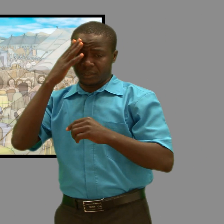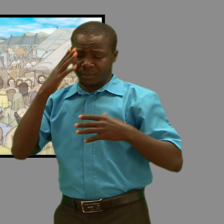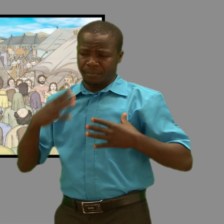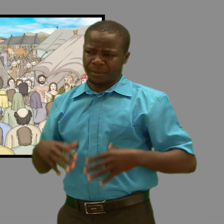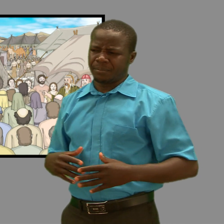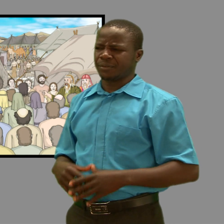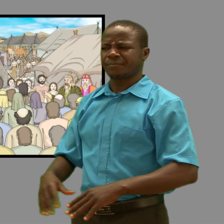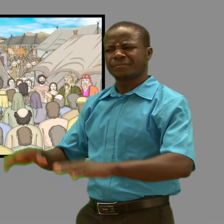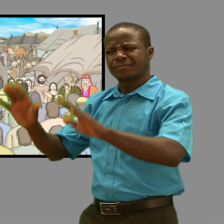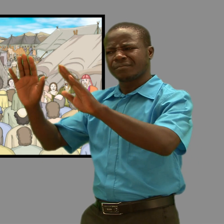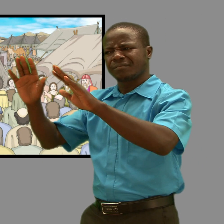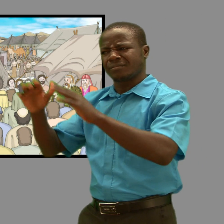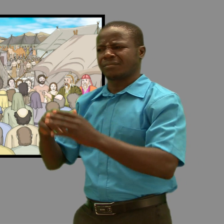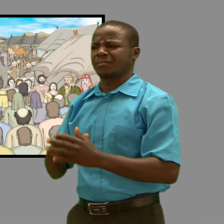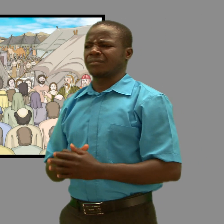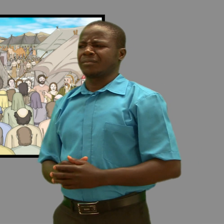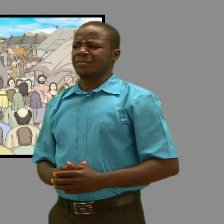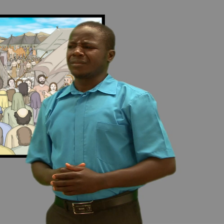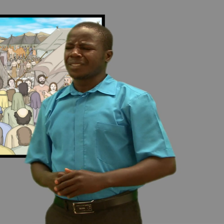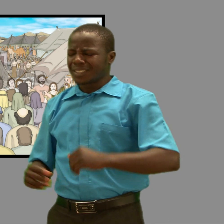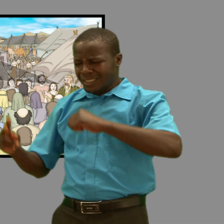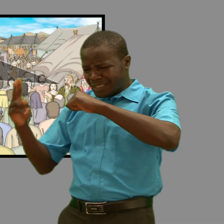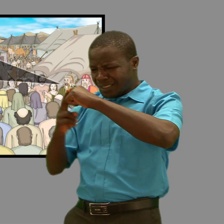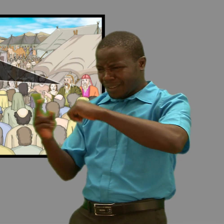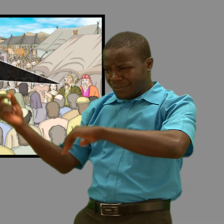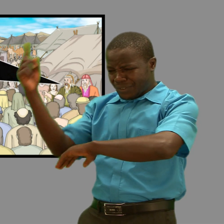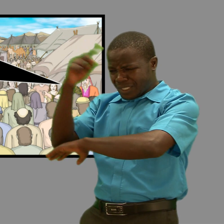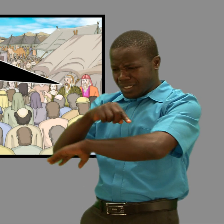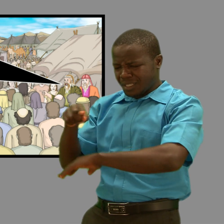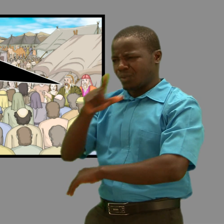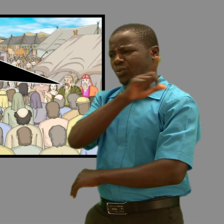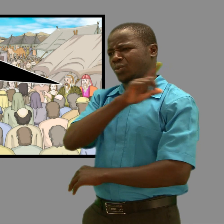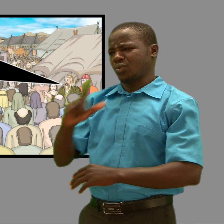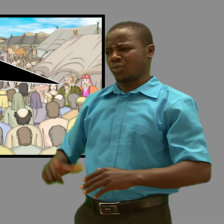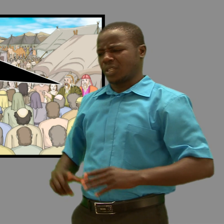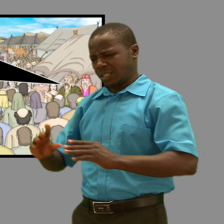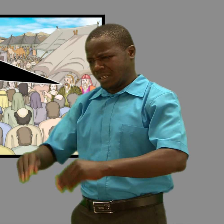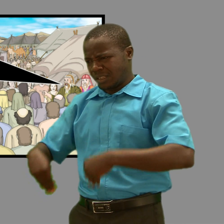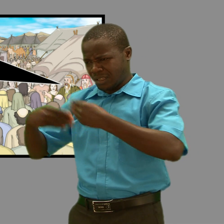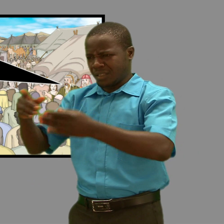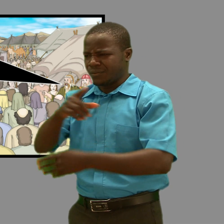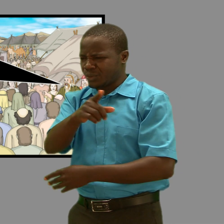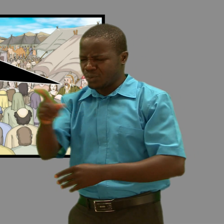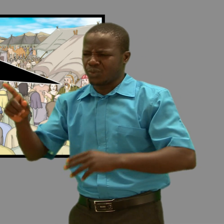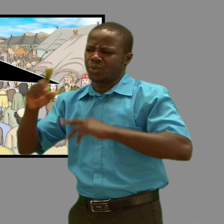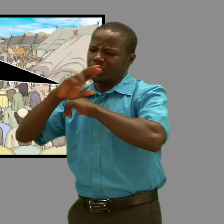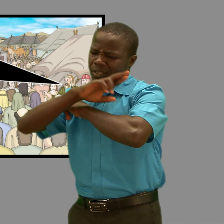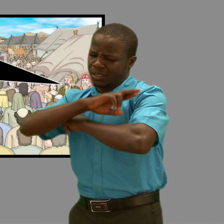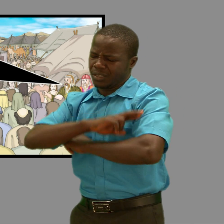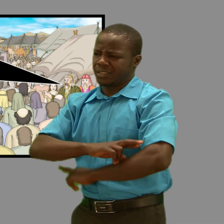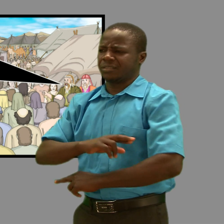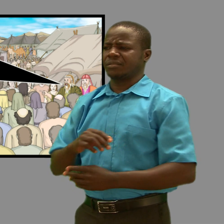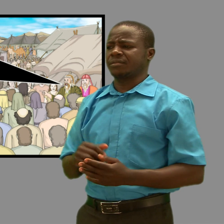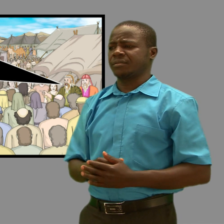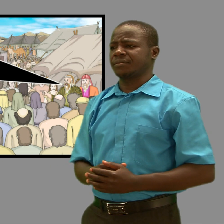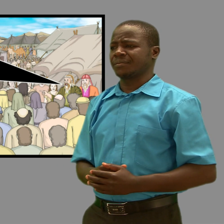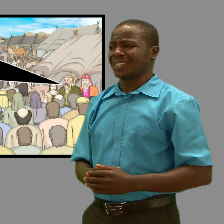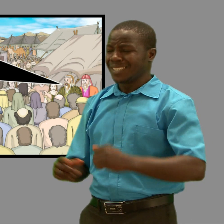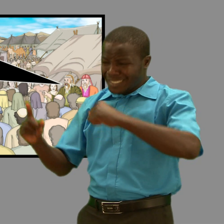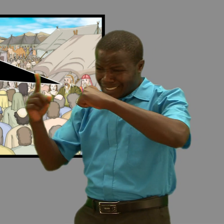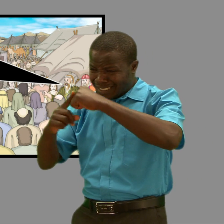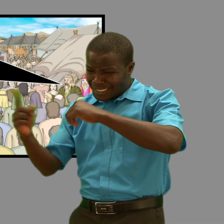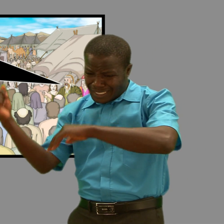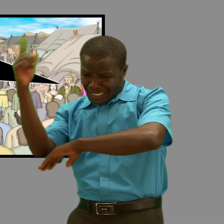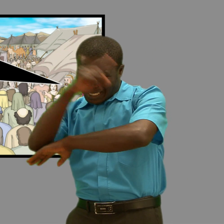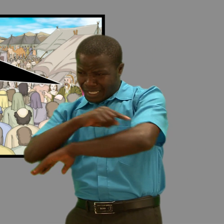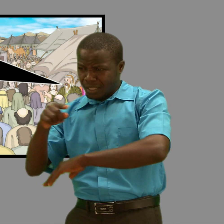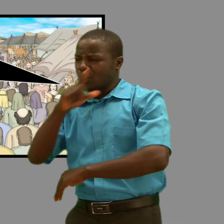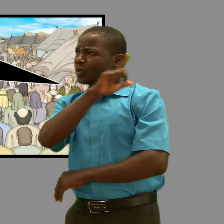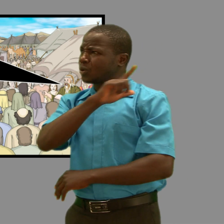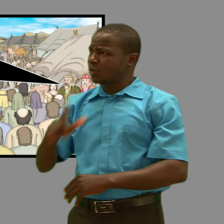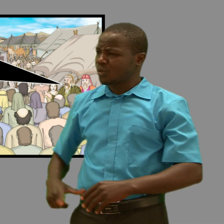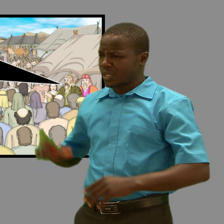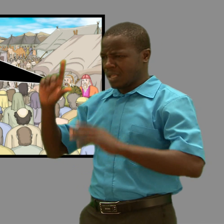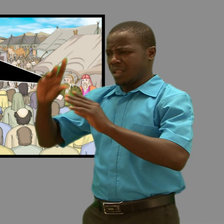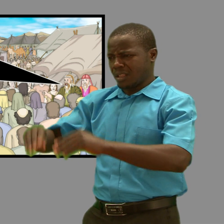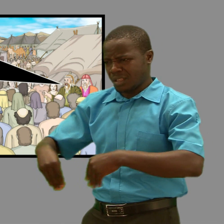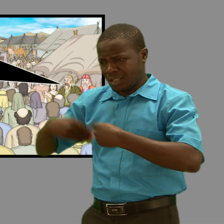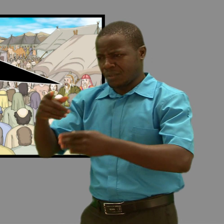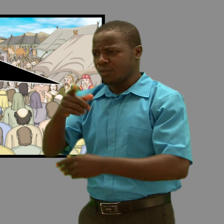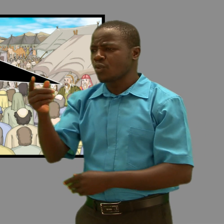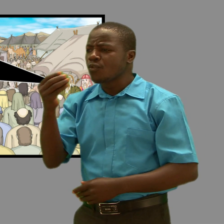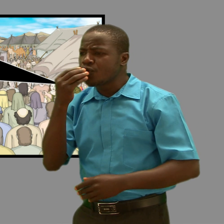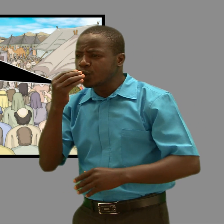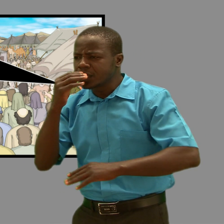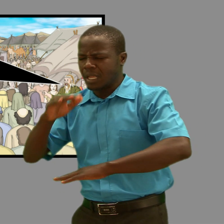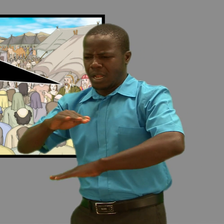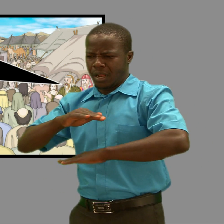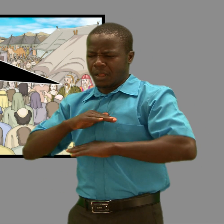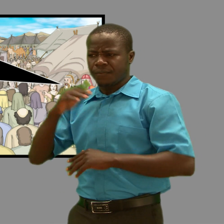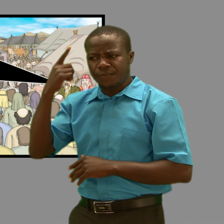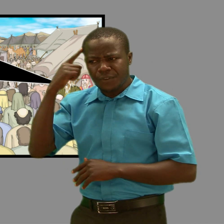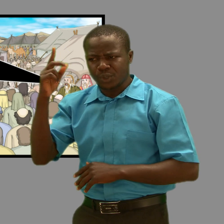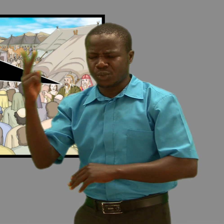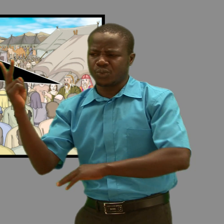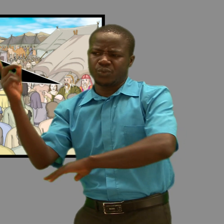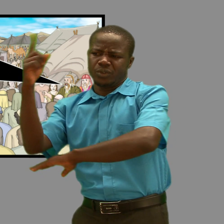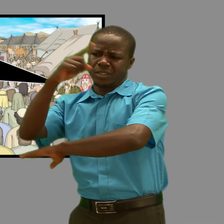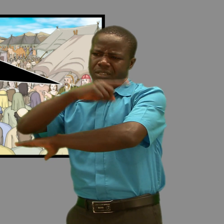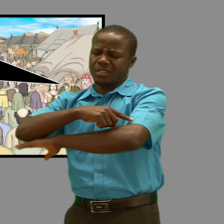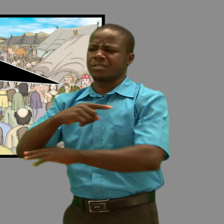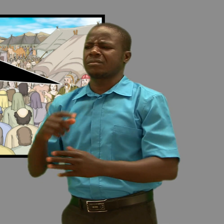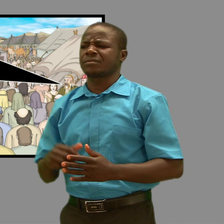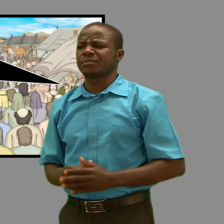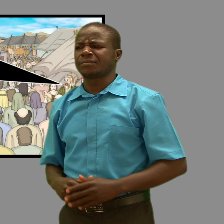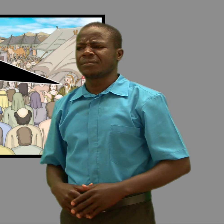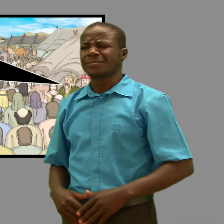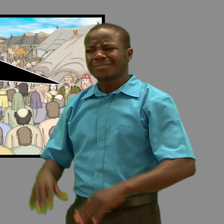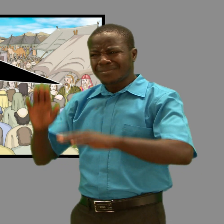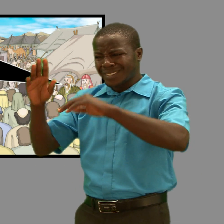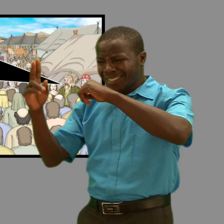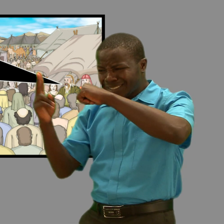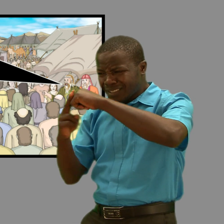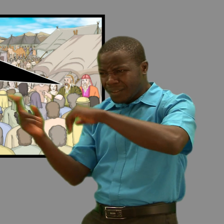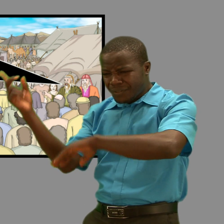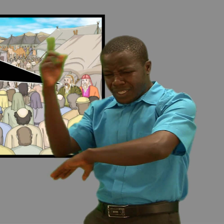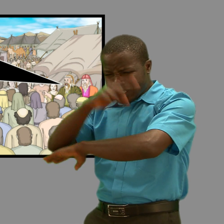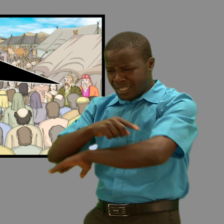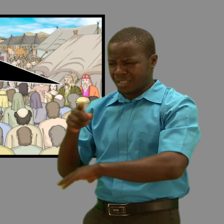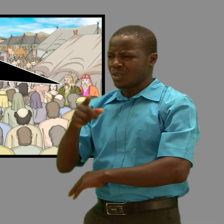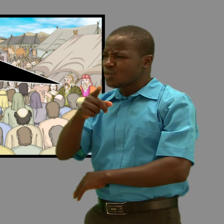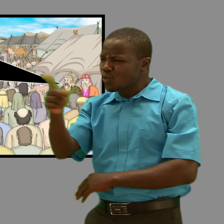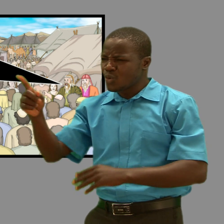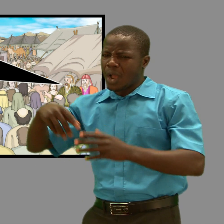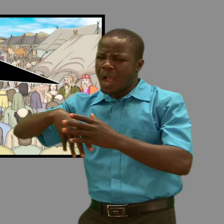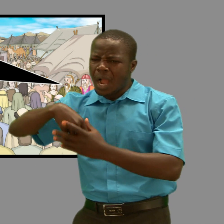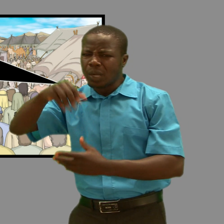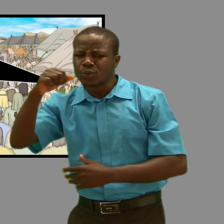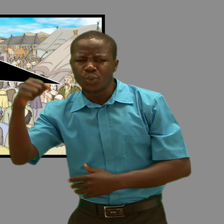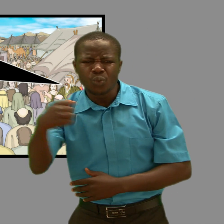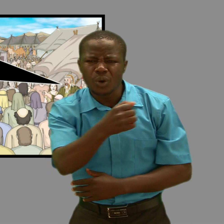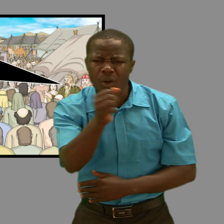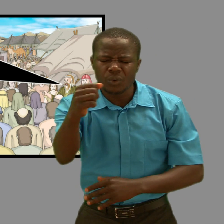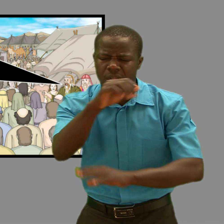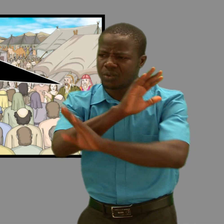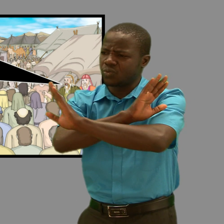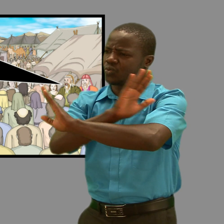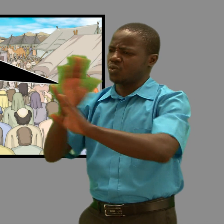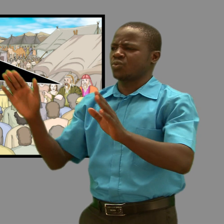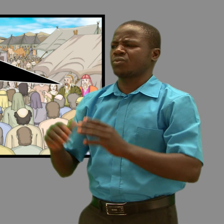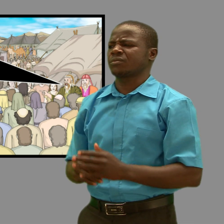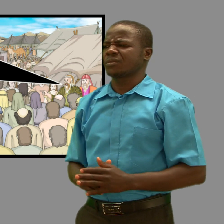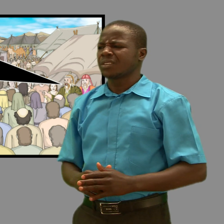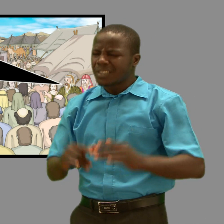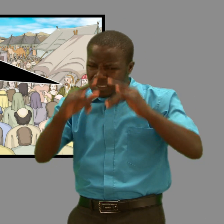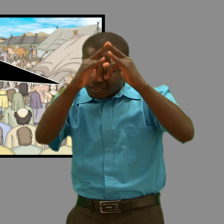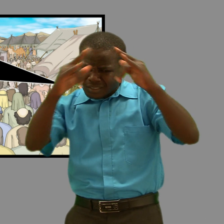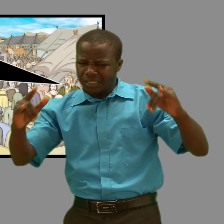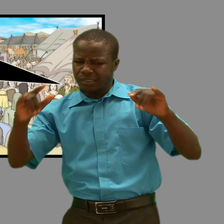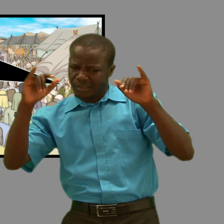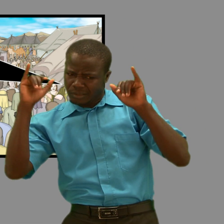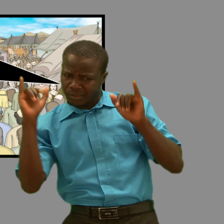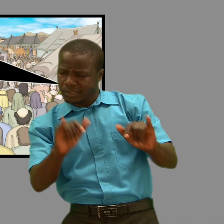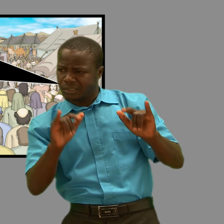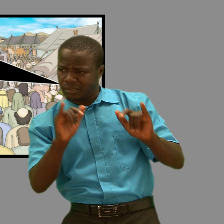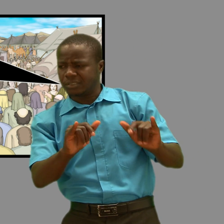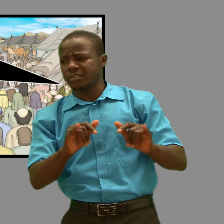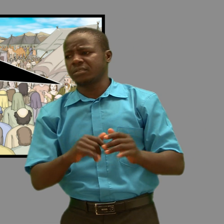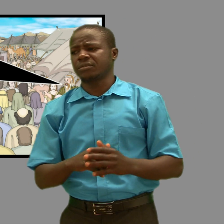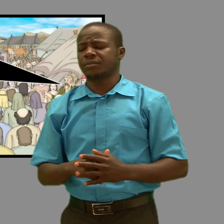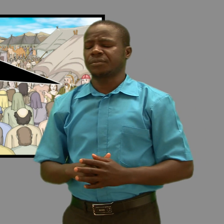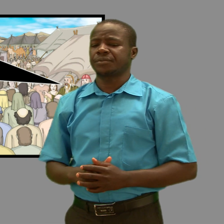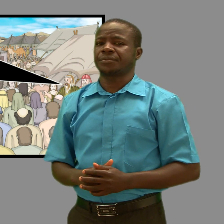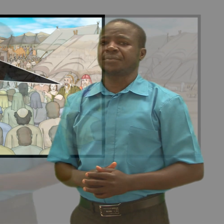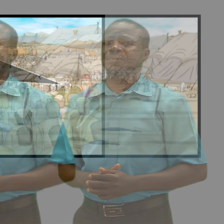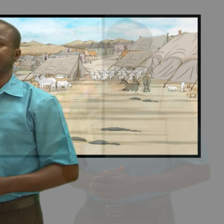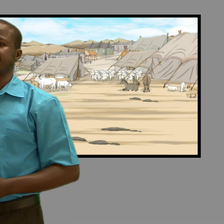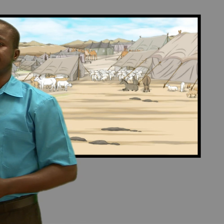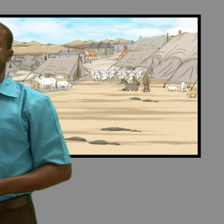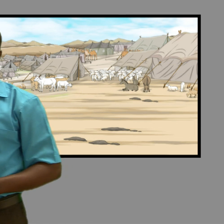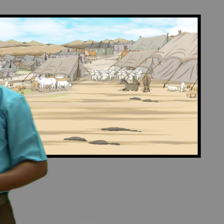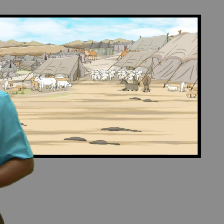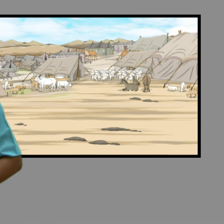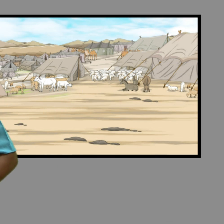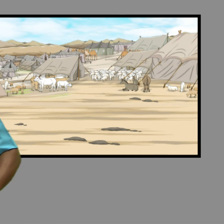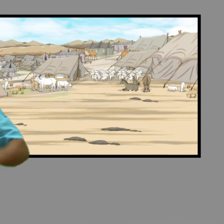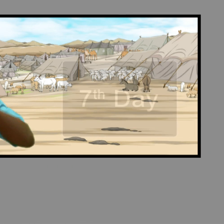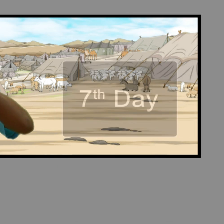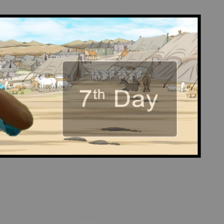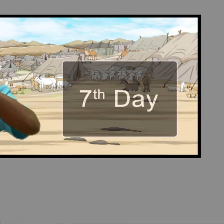Understand that the LORD has given you the Sabbath; that is why on the sixth day He will give you bread for two days. On the seventh day, everyone must stay where he is; no one may leave his place.”